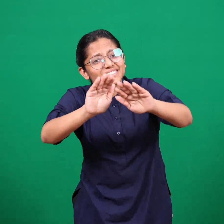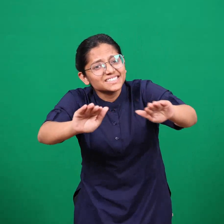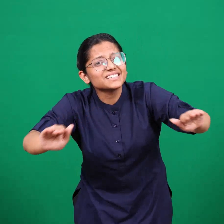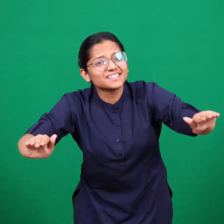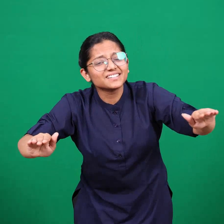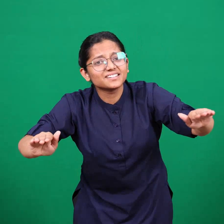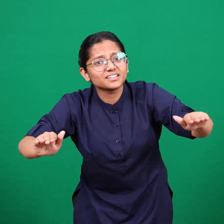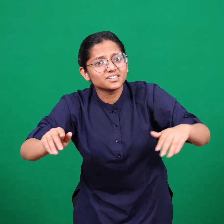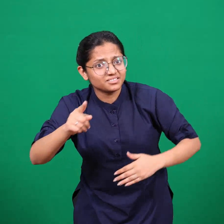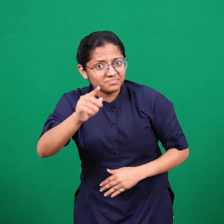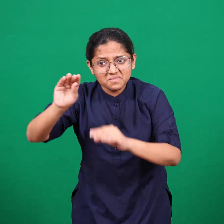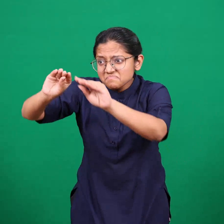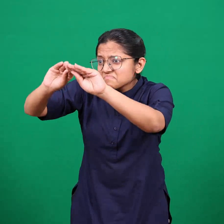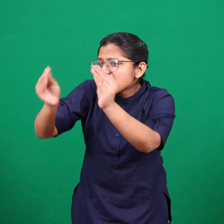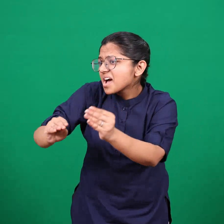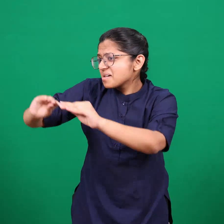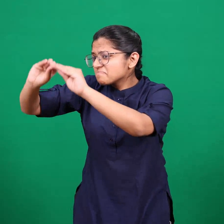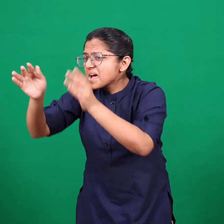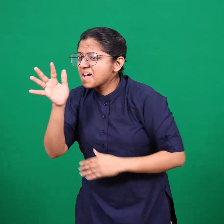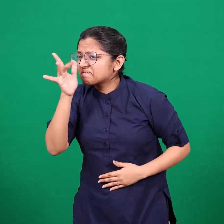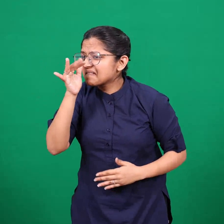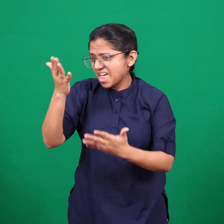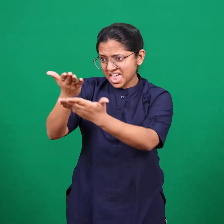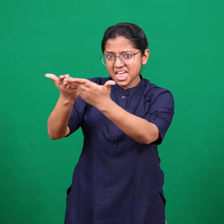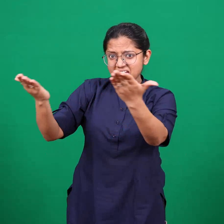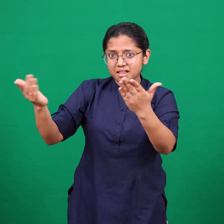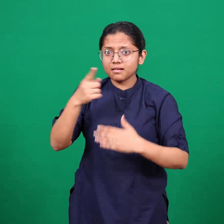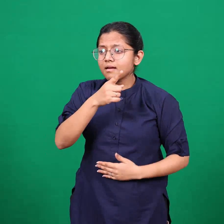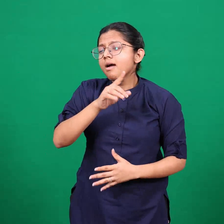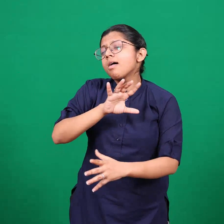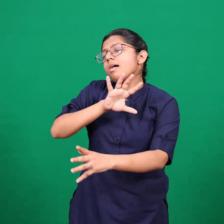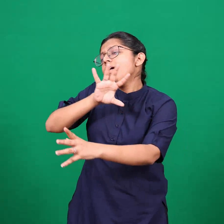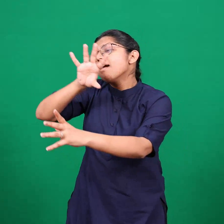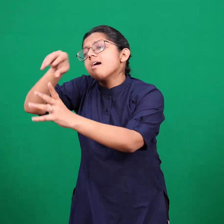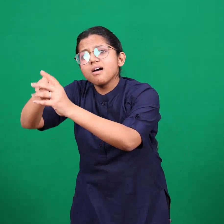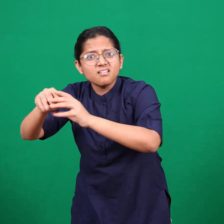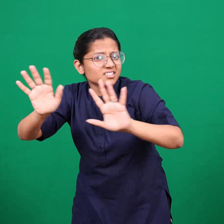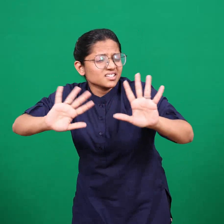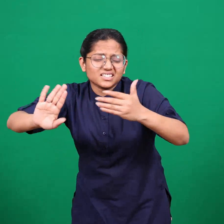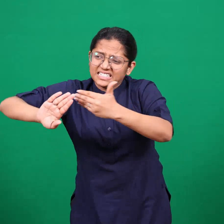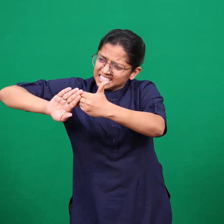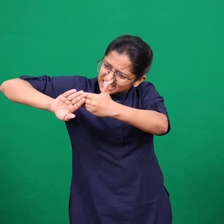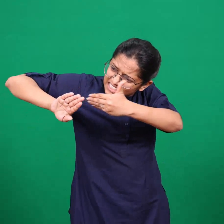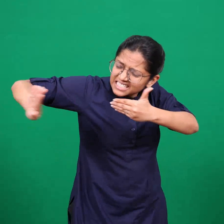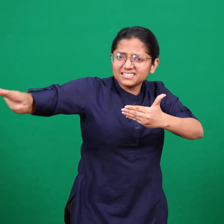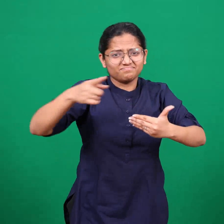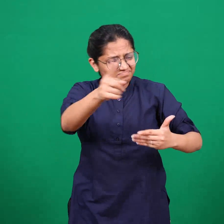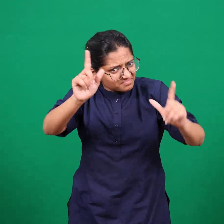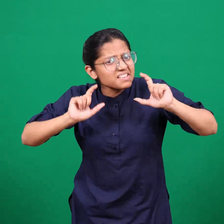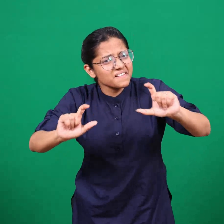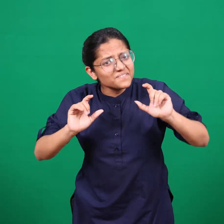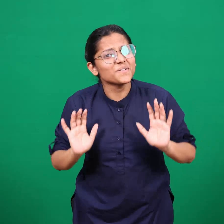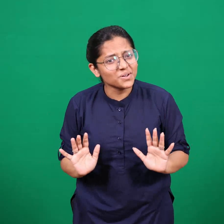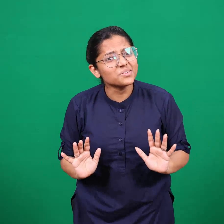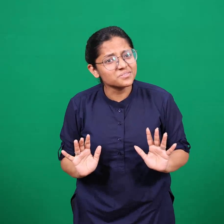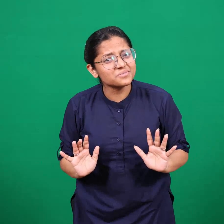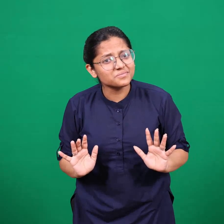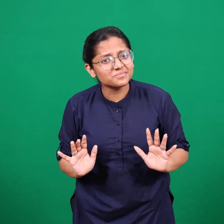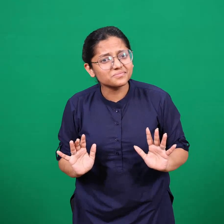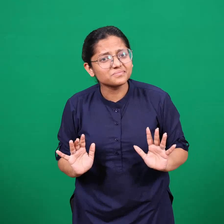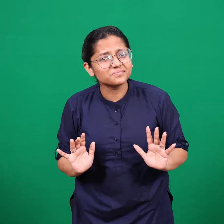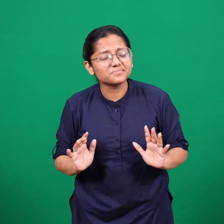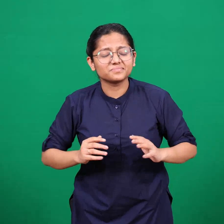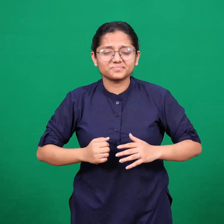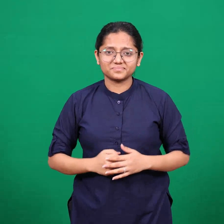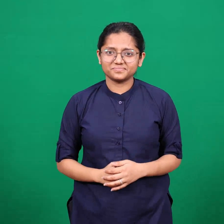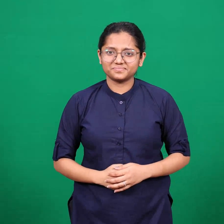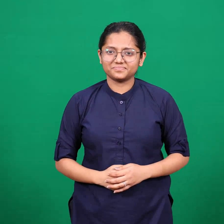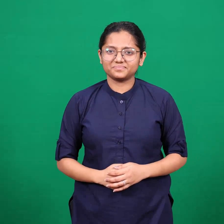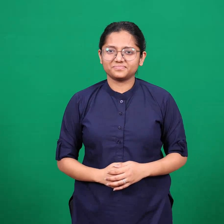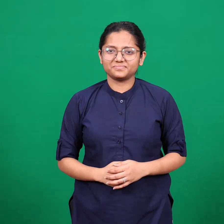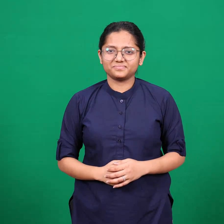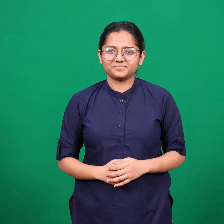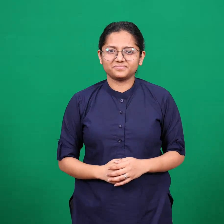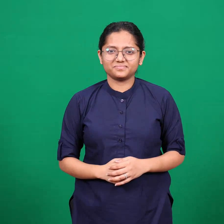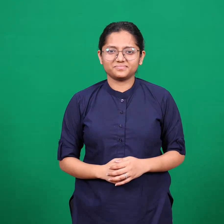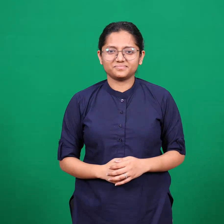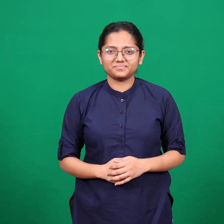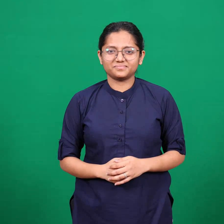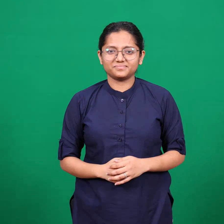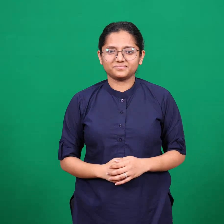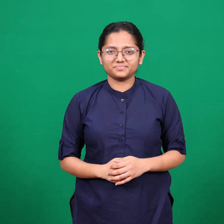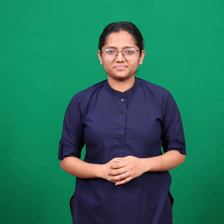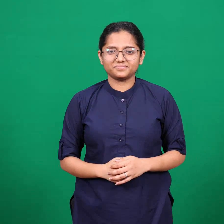Little children, keep yourselves from idols.